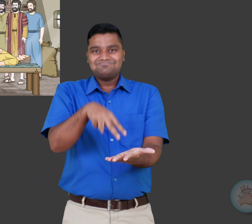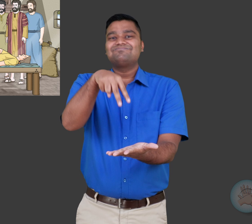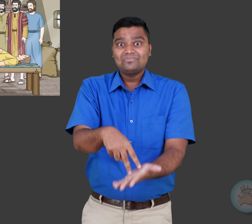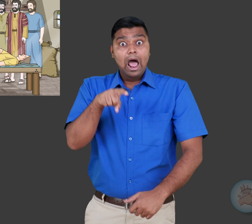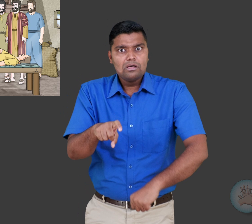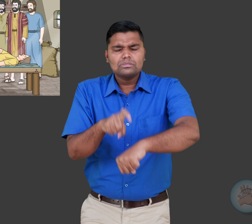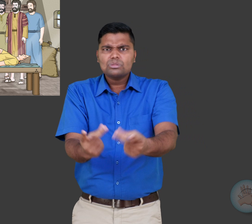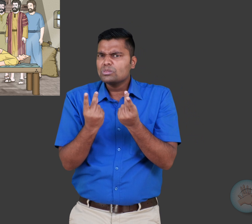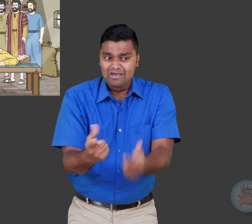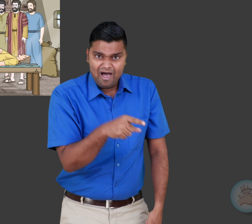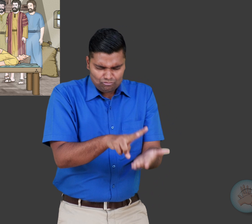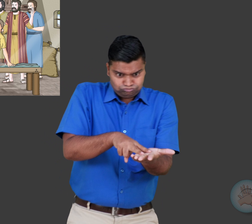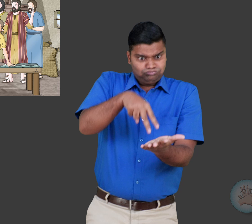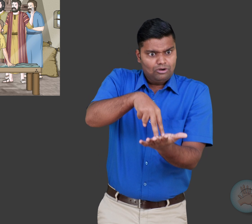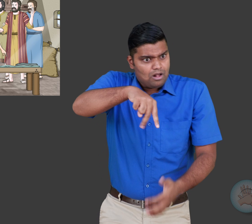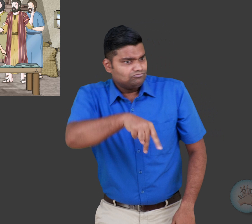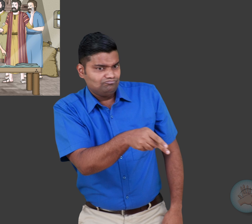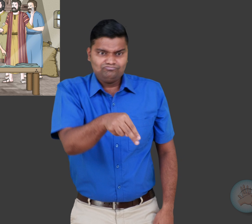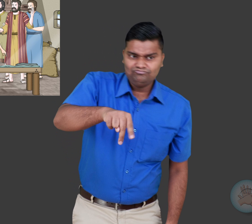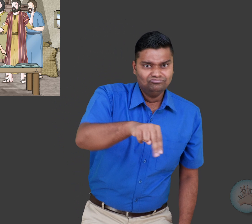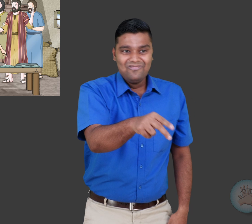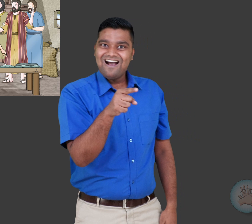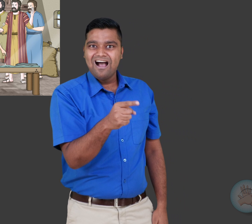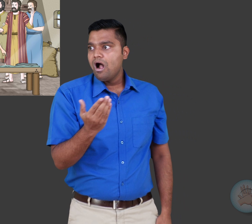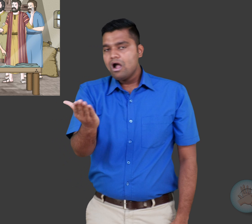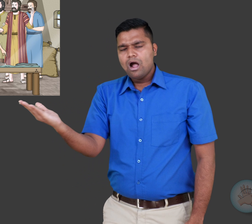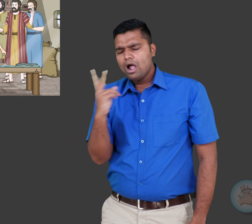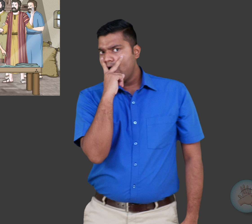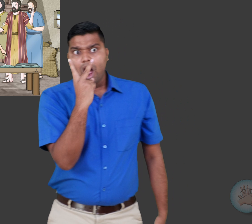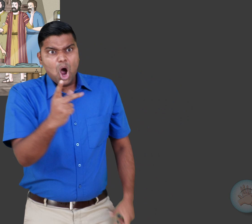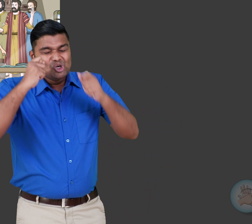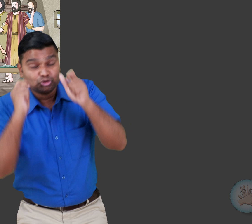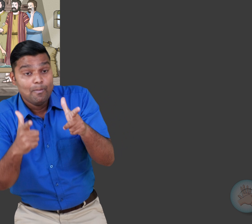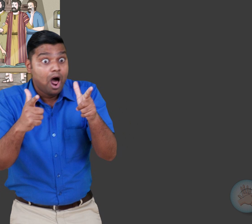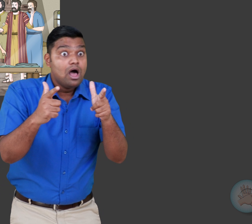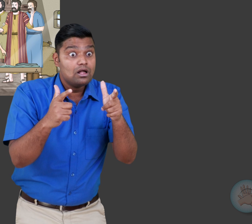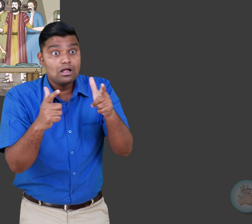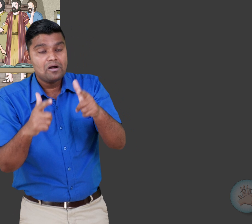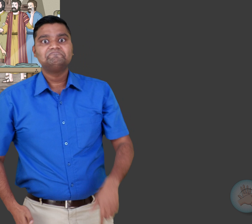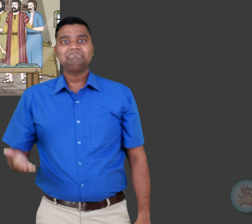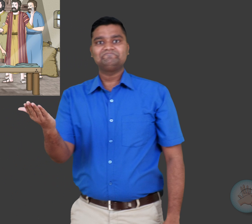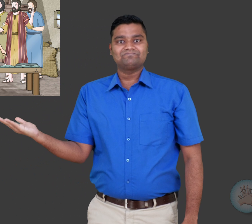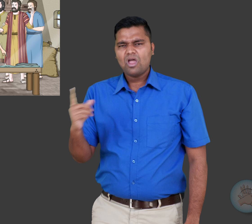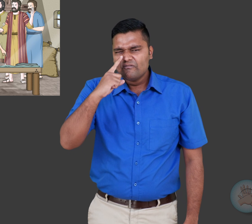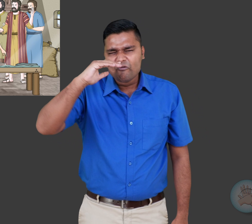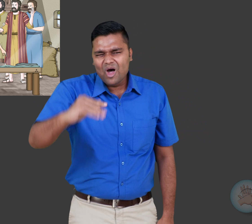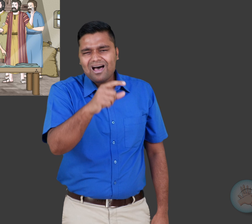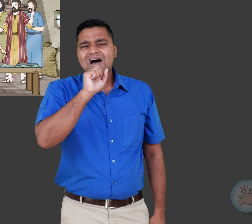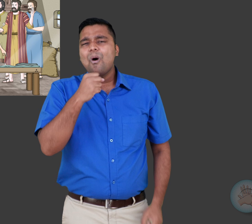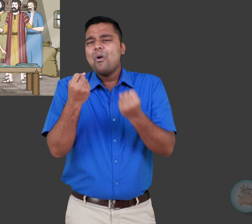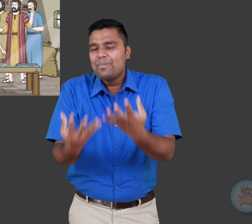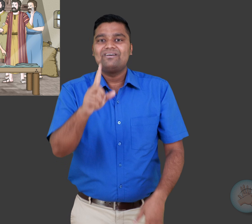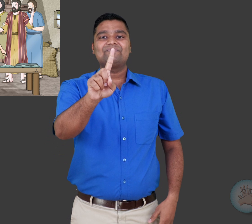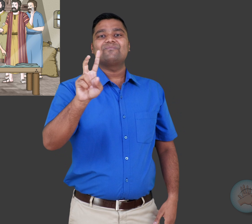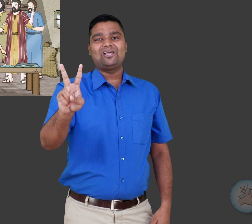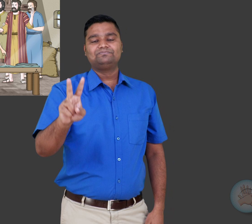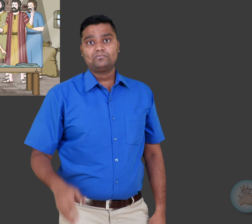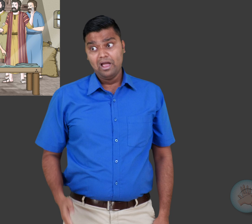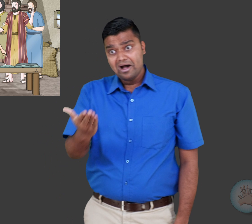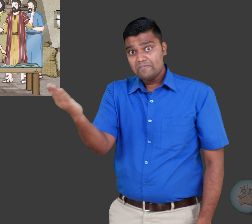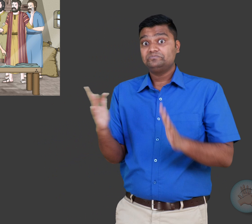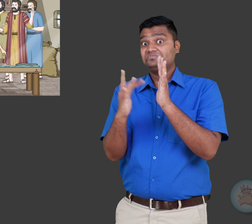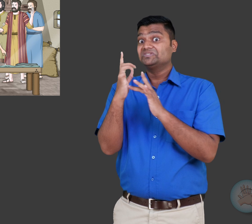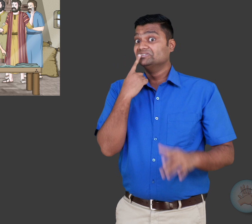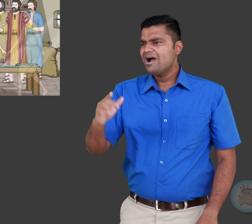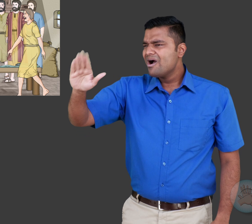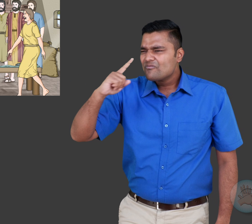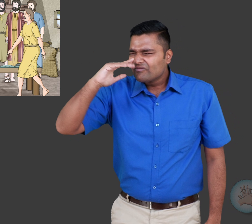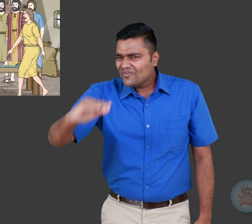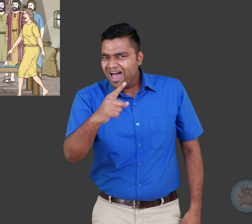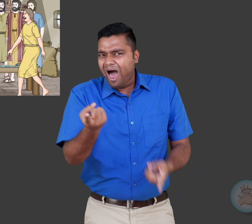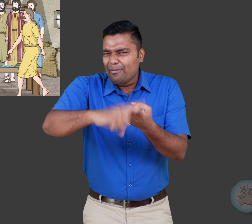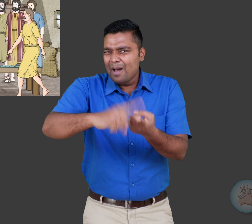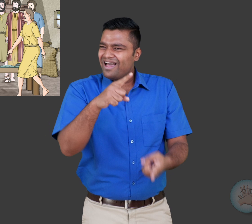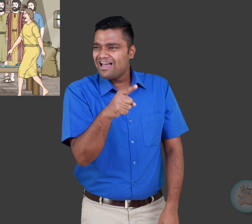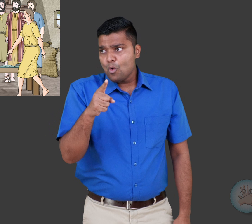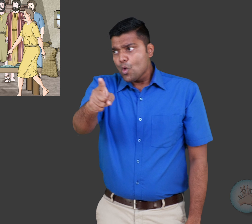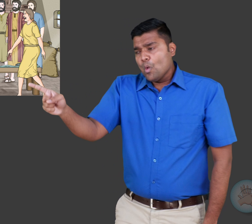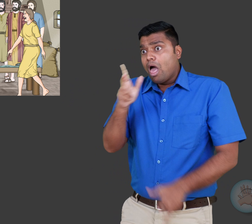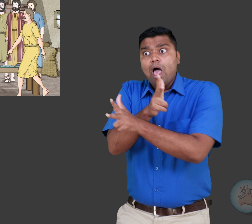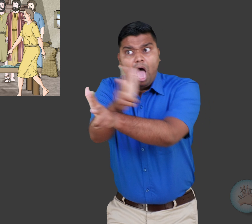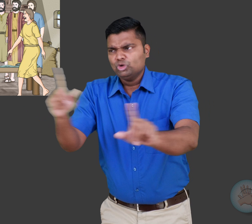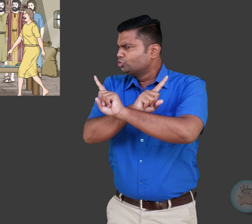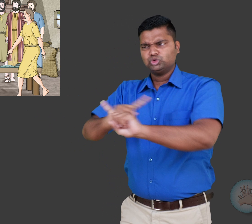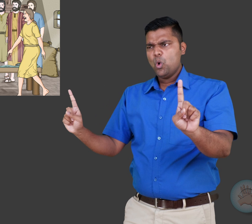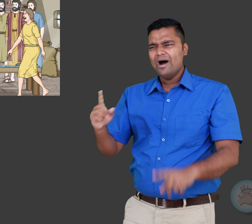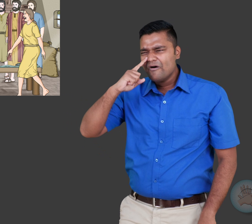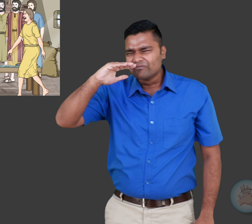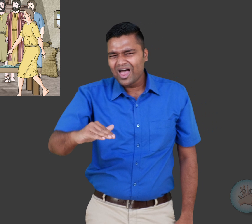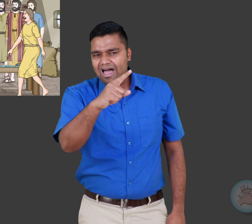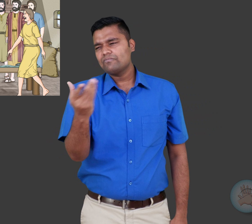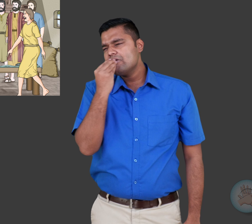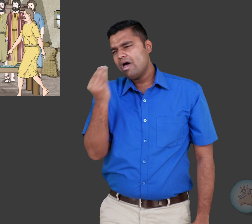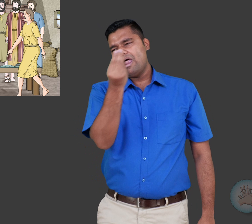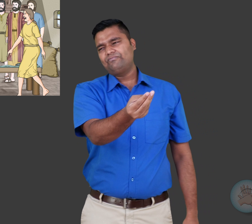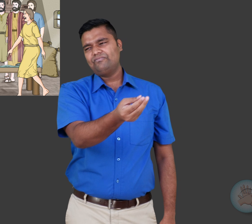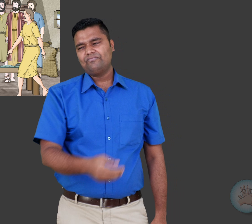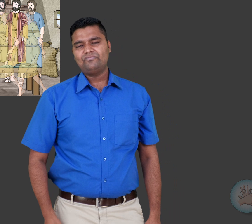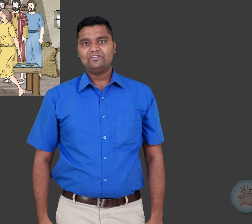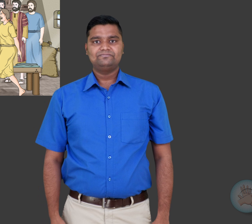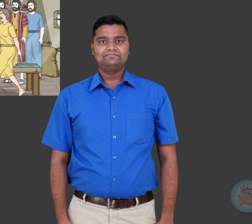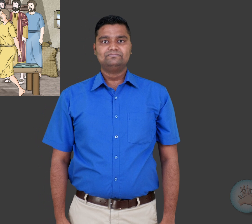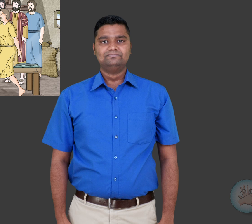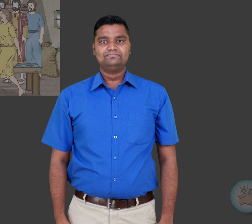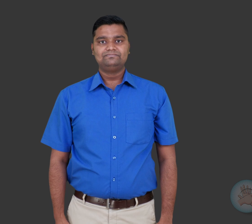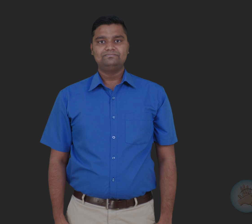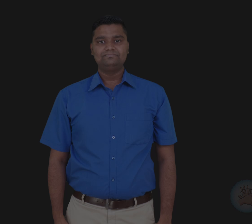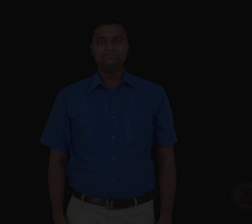Immediately the girl got up and began to walk around. She was twelve years old, and at once they were utterly astounded. Then Jesus gave strict orders that no one should know about this, and He told them to give her something to eat.